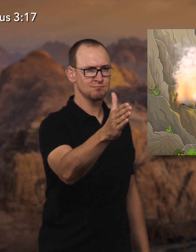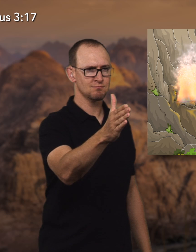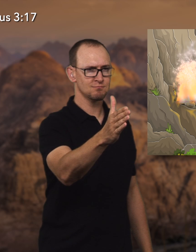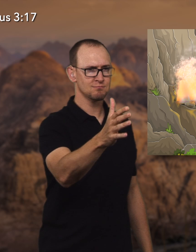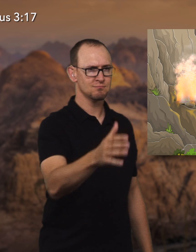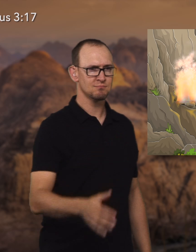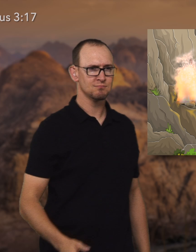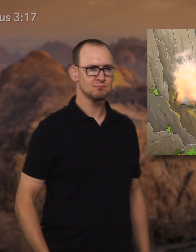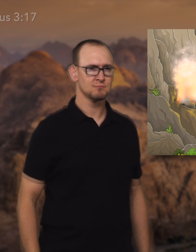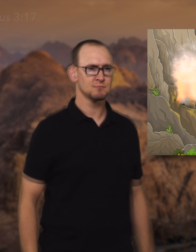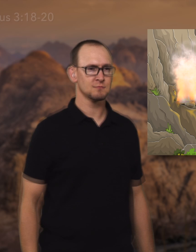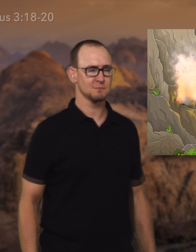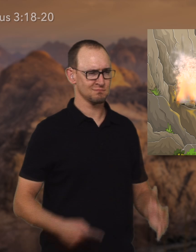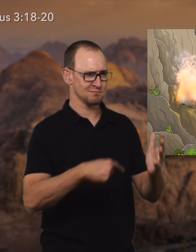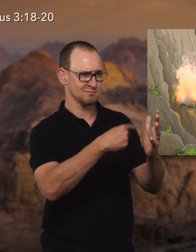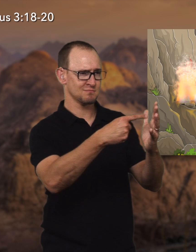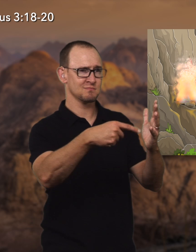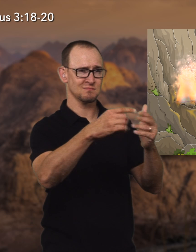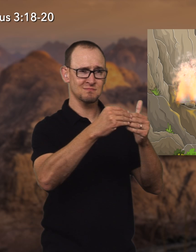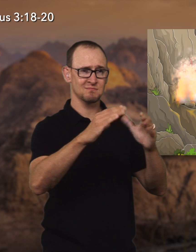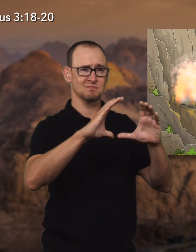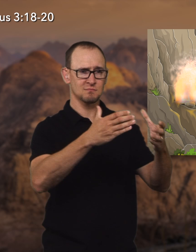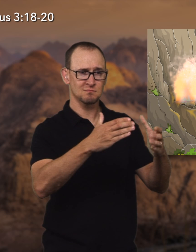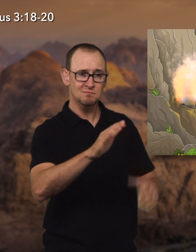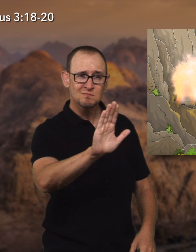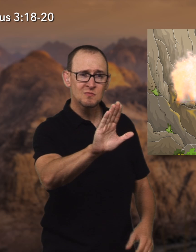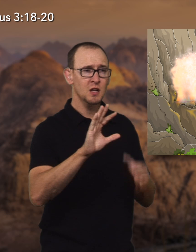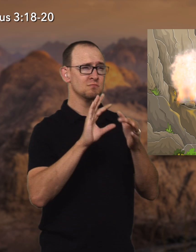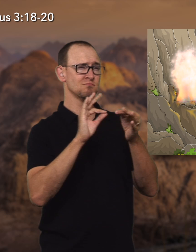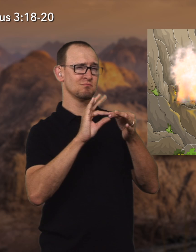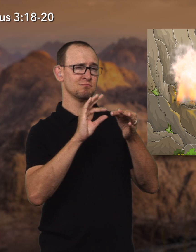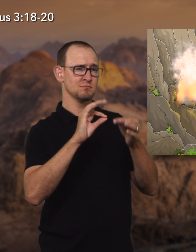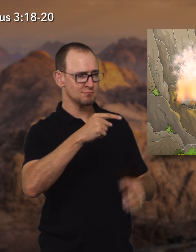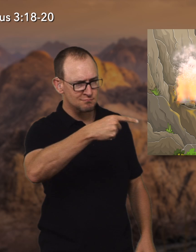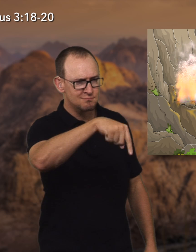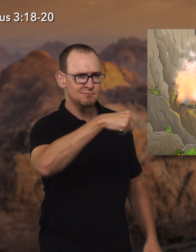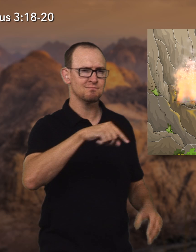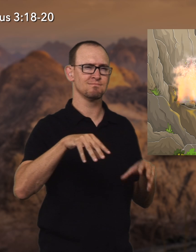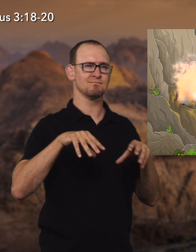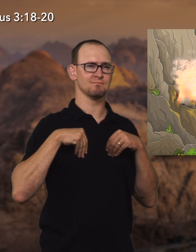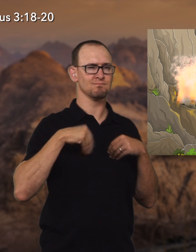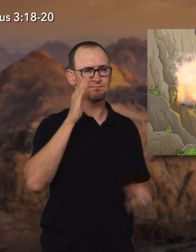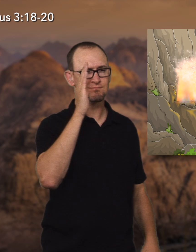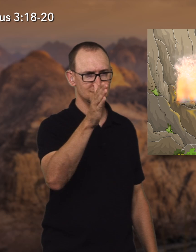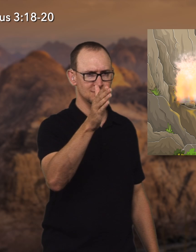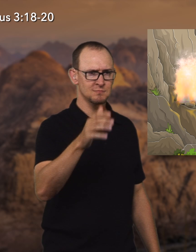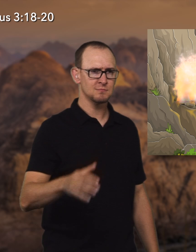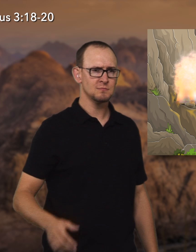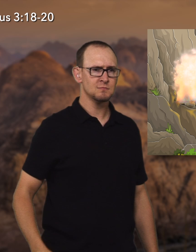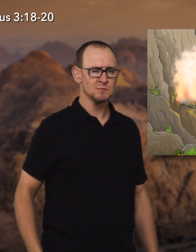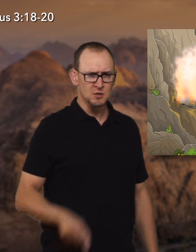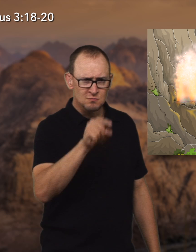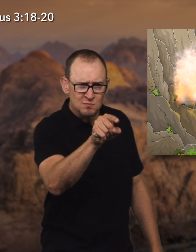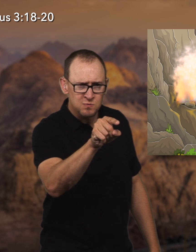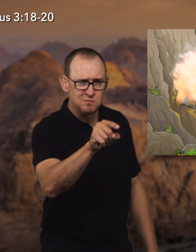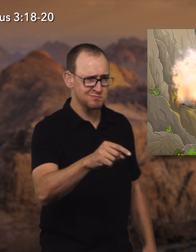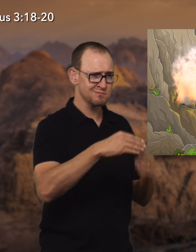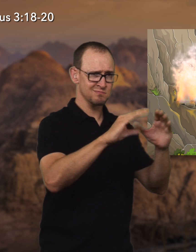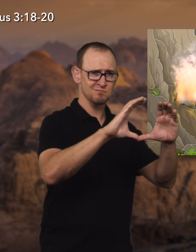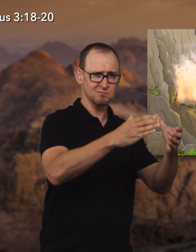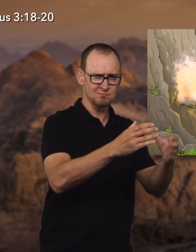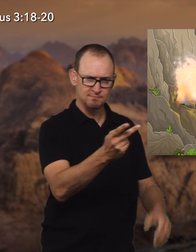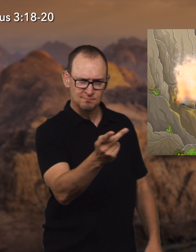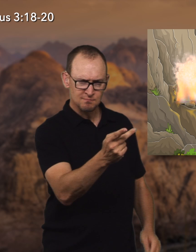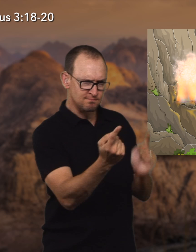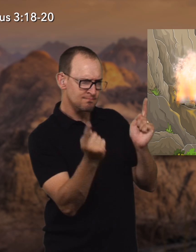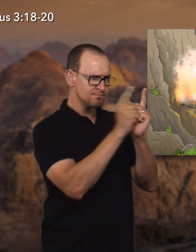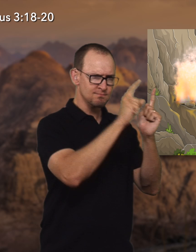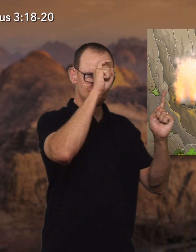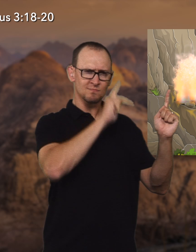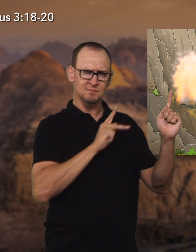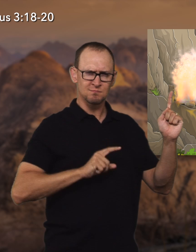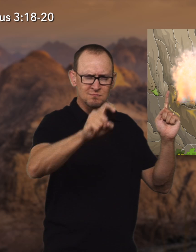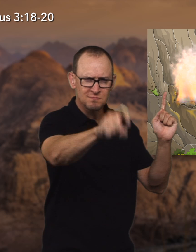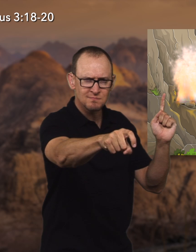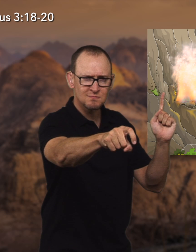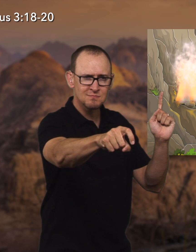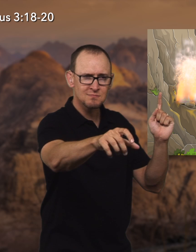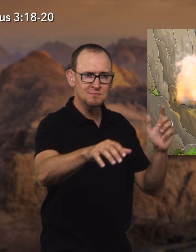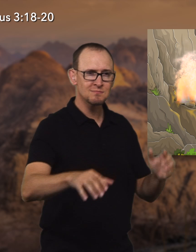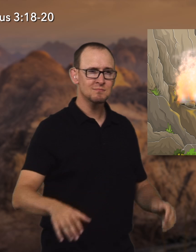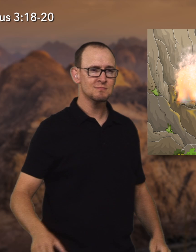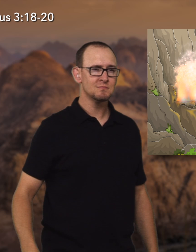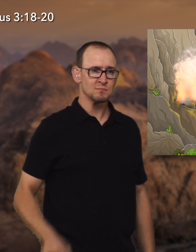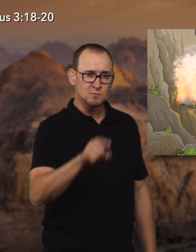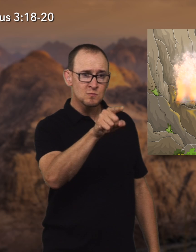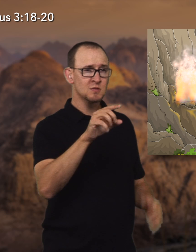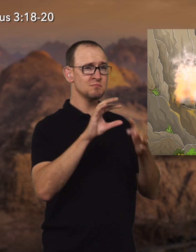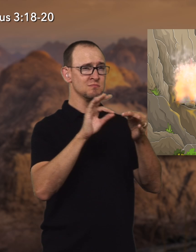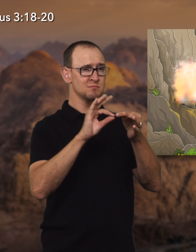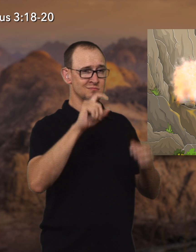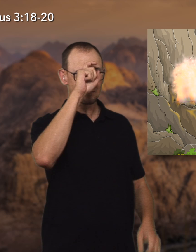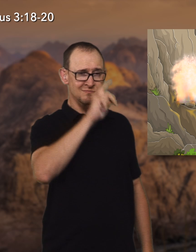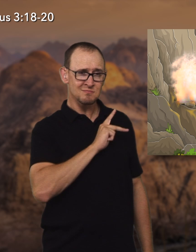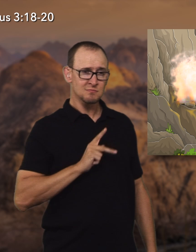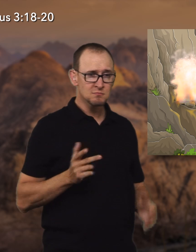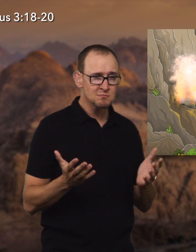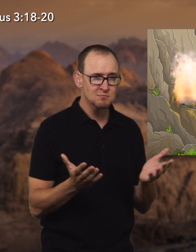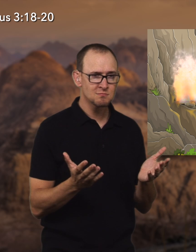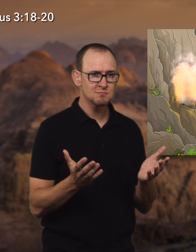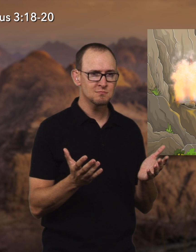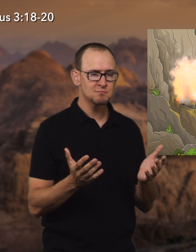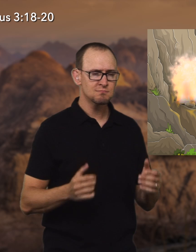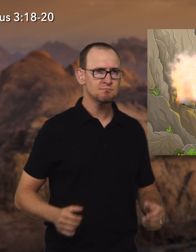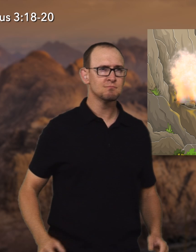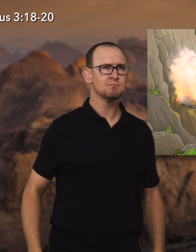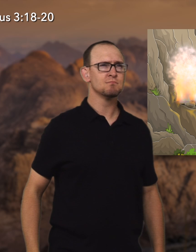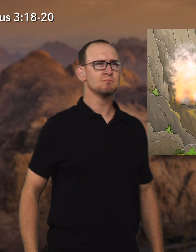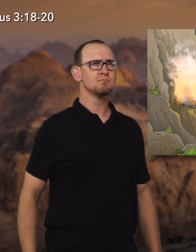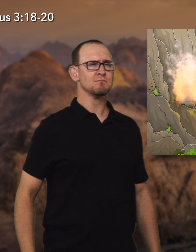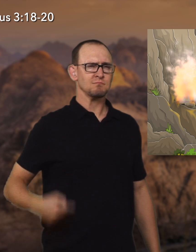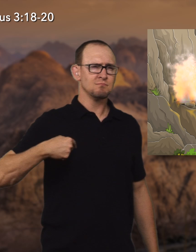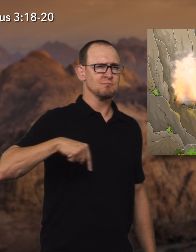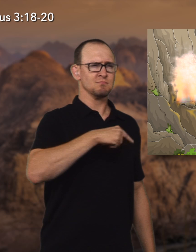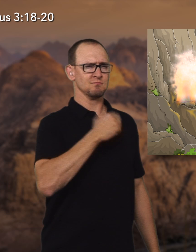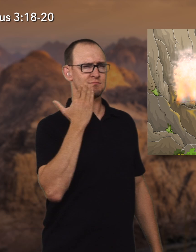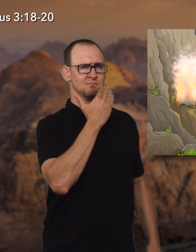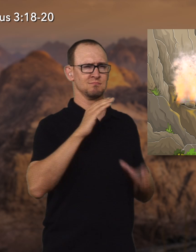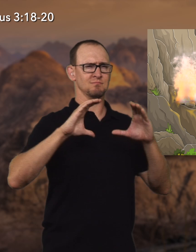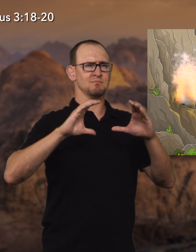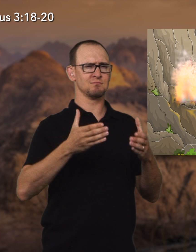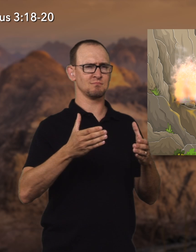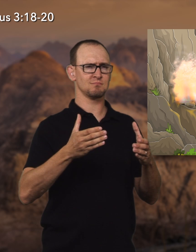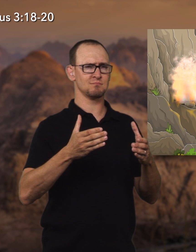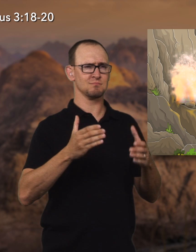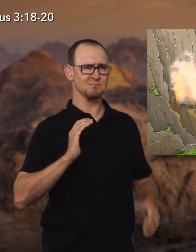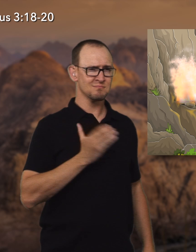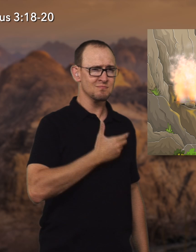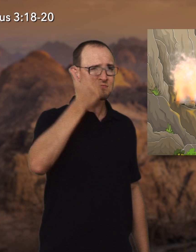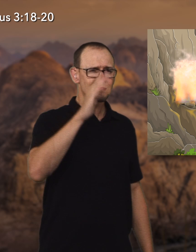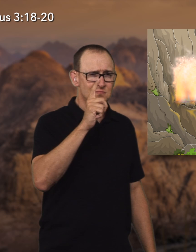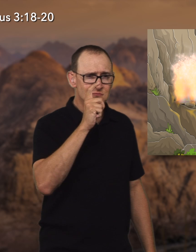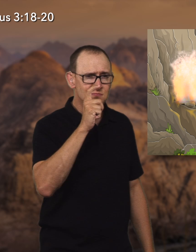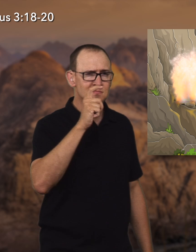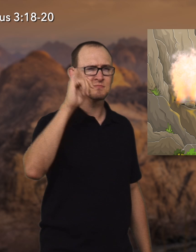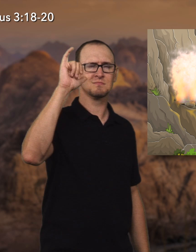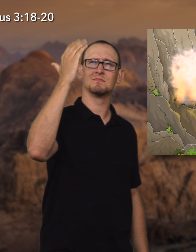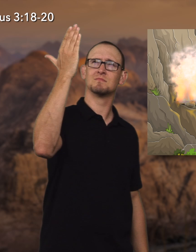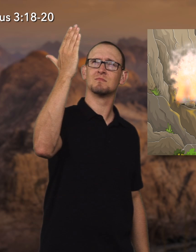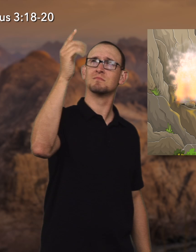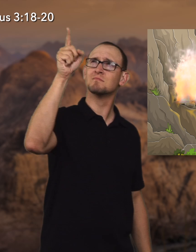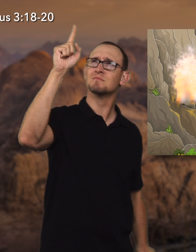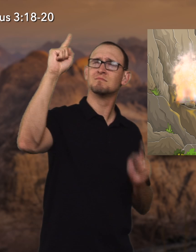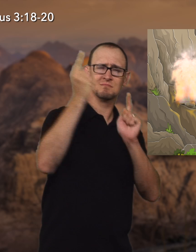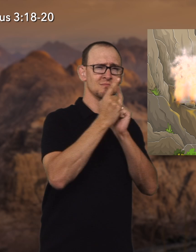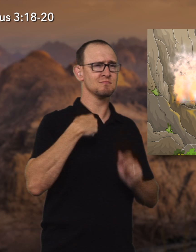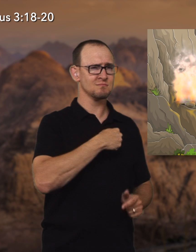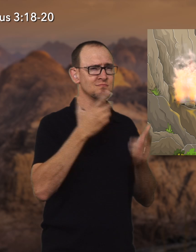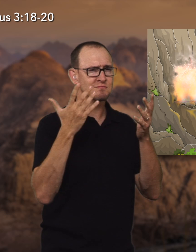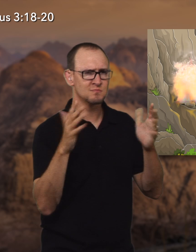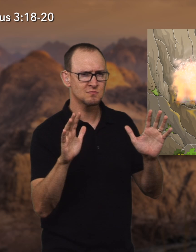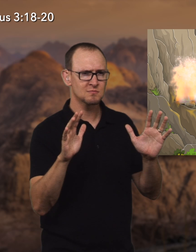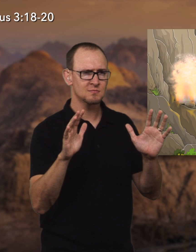The elders of Israel will listen to what you say, and you must go with them to the king of Egypt and tell him, ‘The LORD, the God of the Hebrews, has met with us.